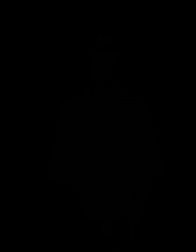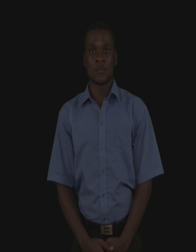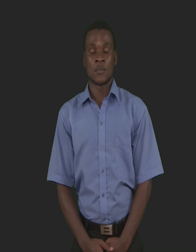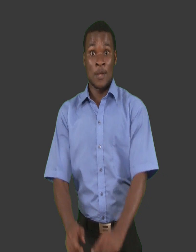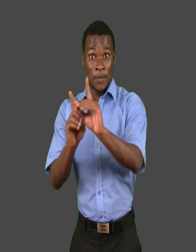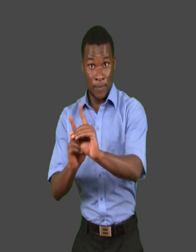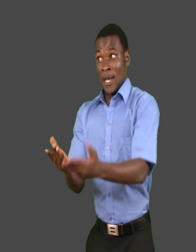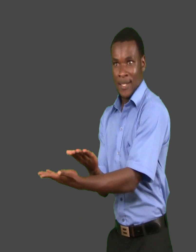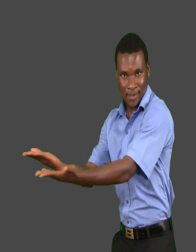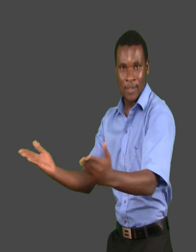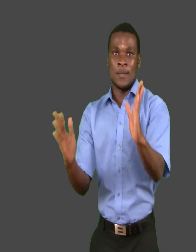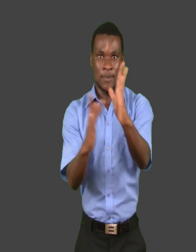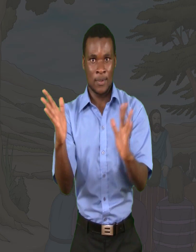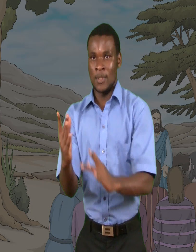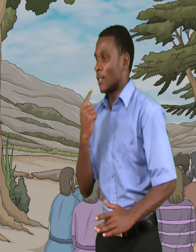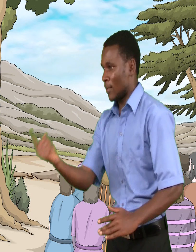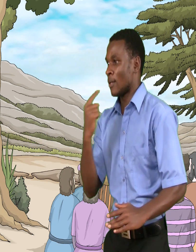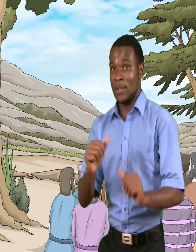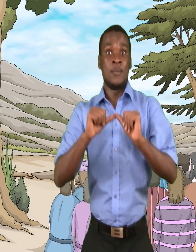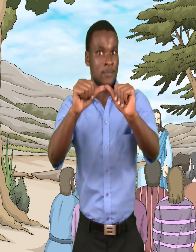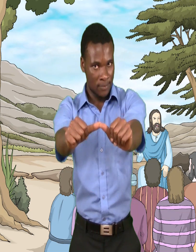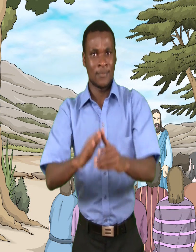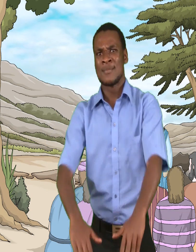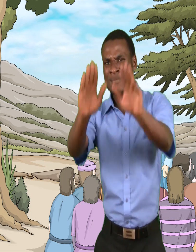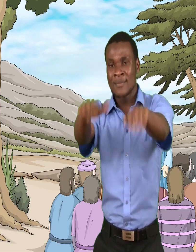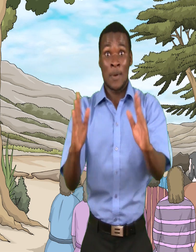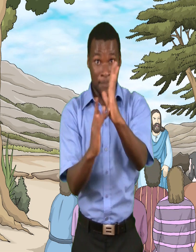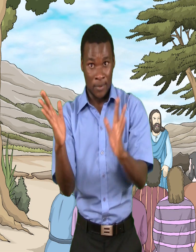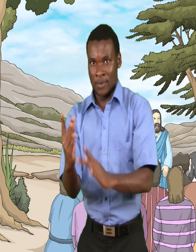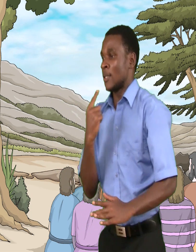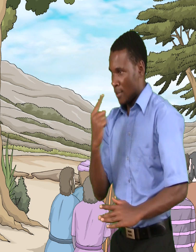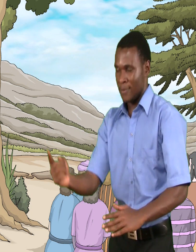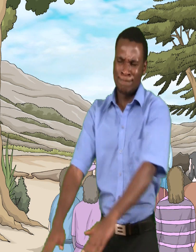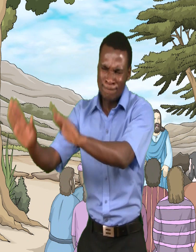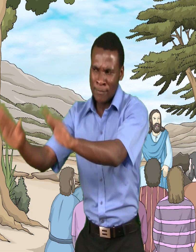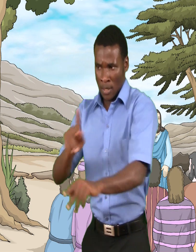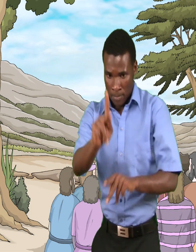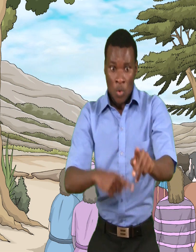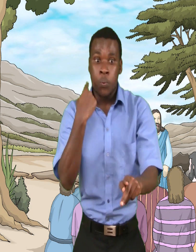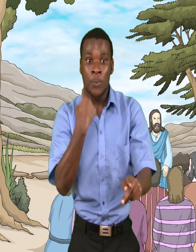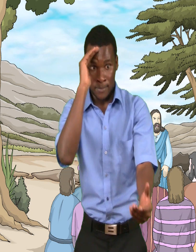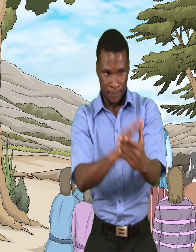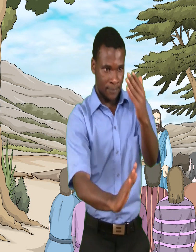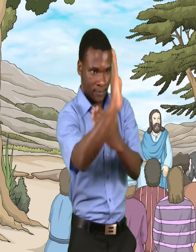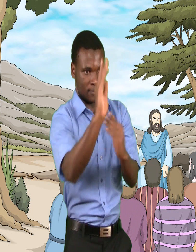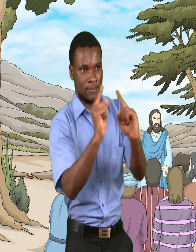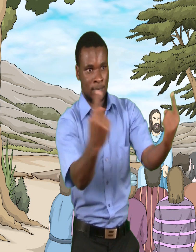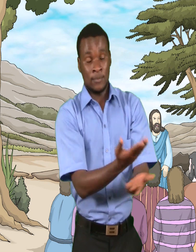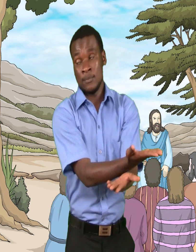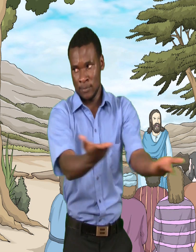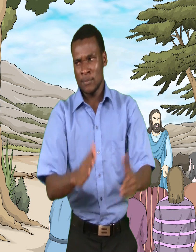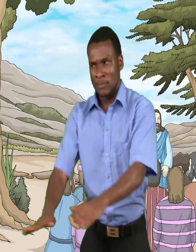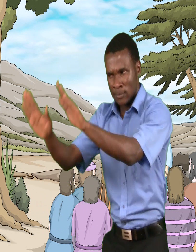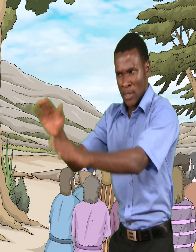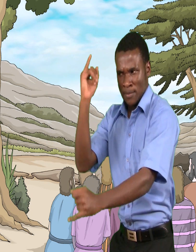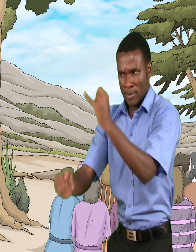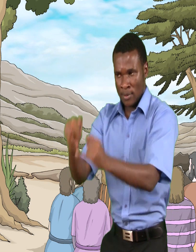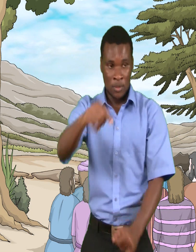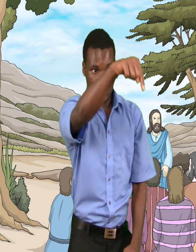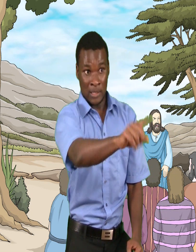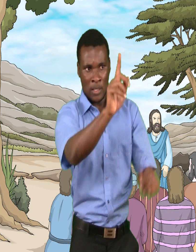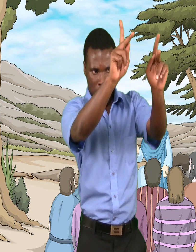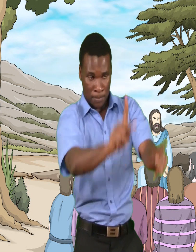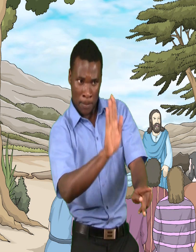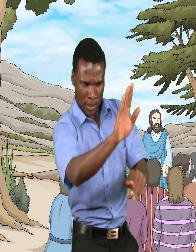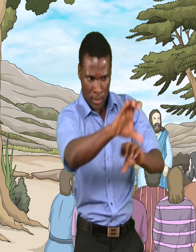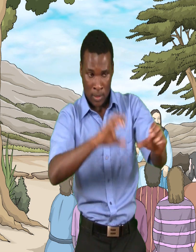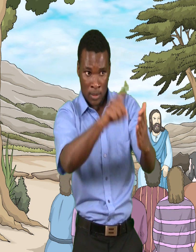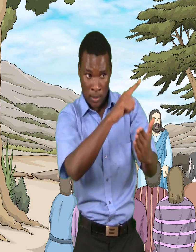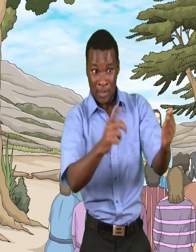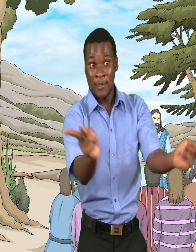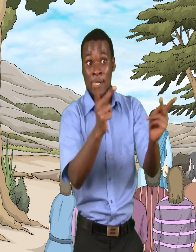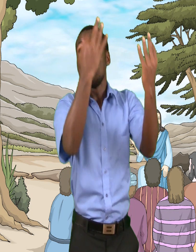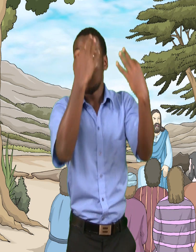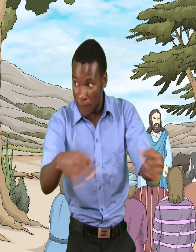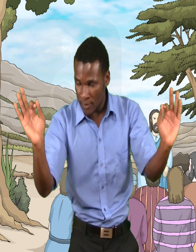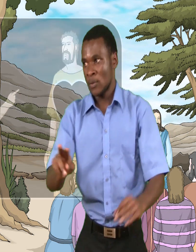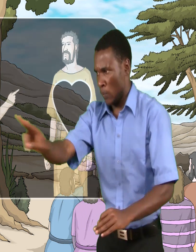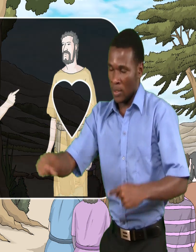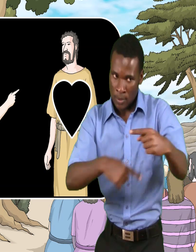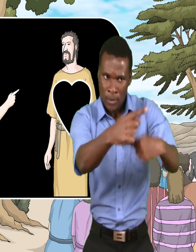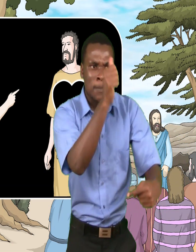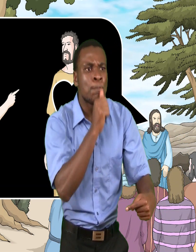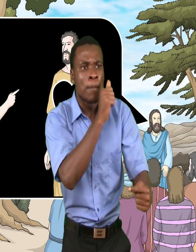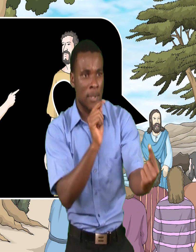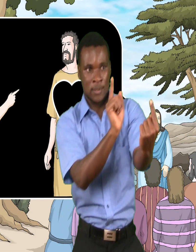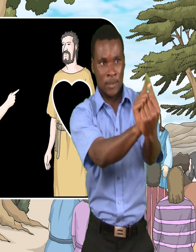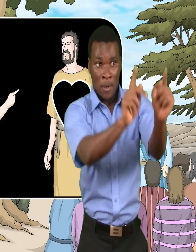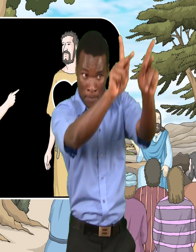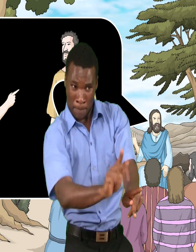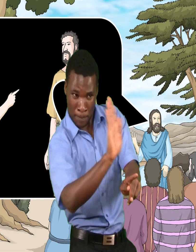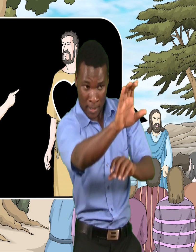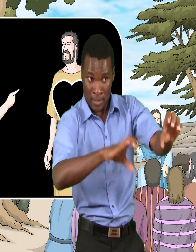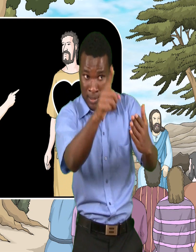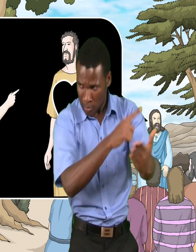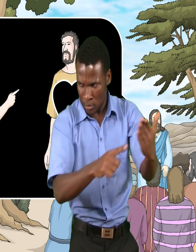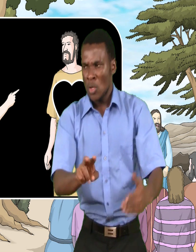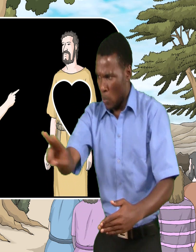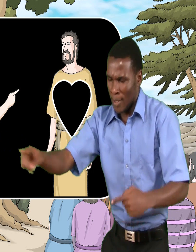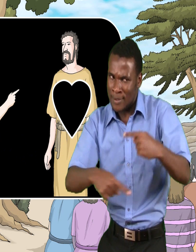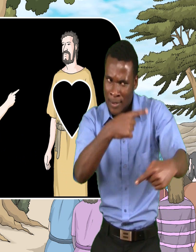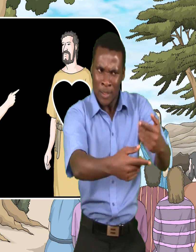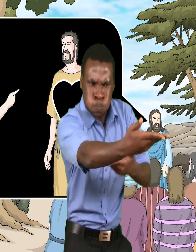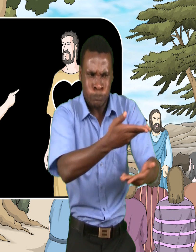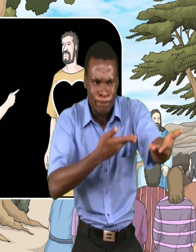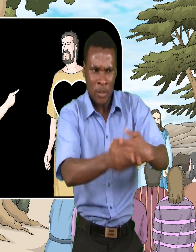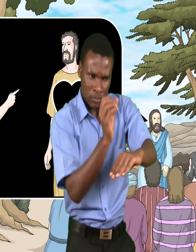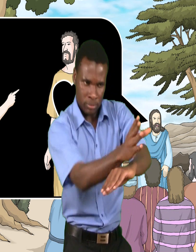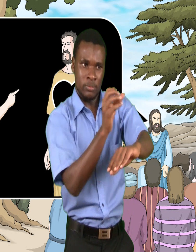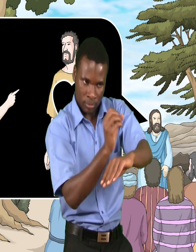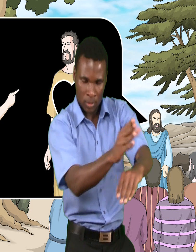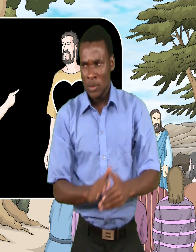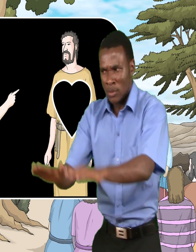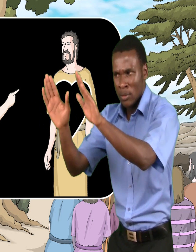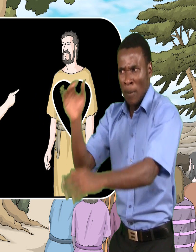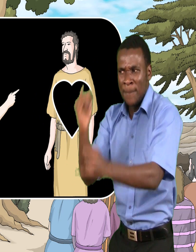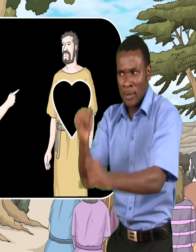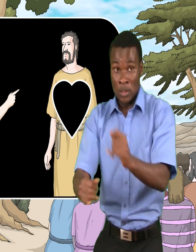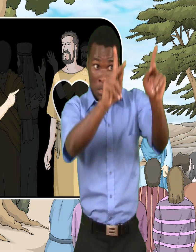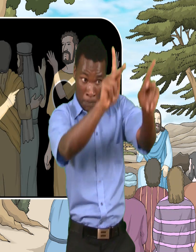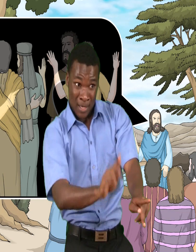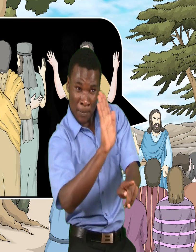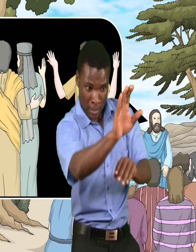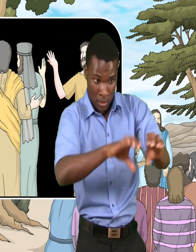If your brother sins against you, go and confront him privately.